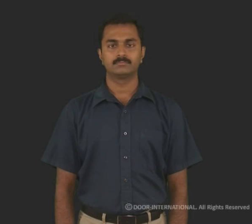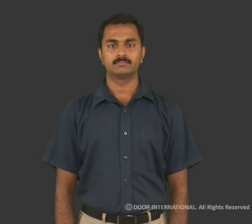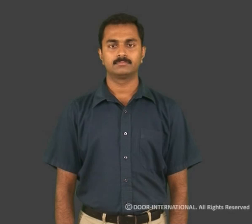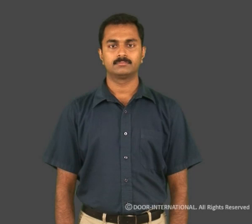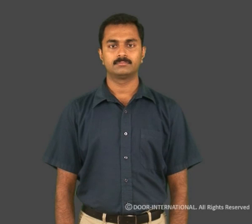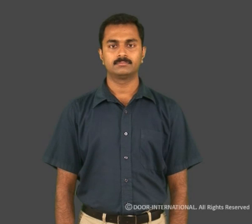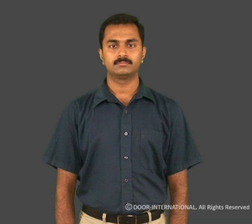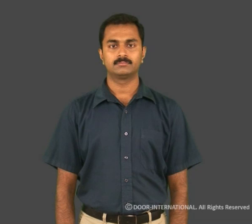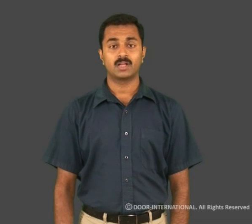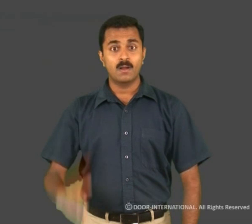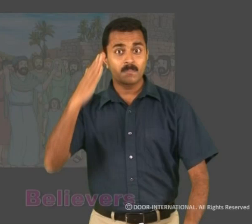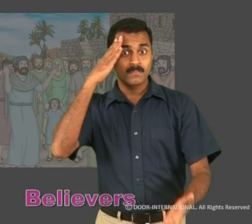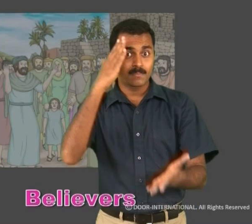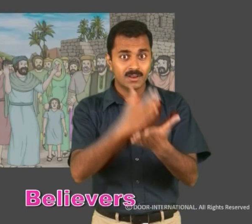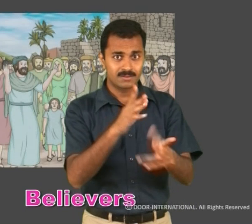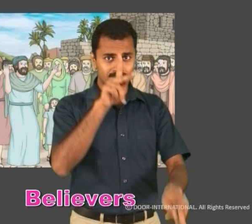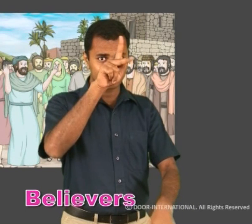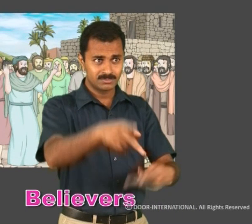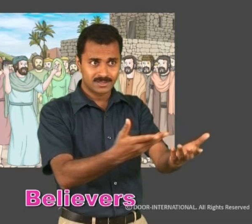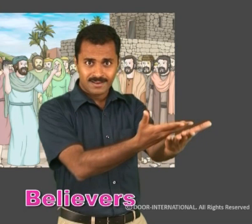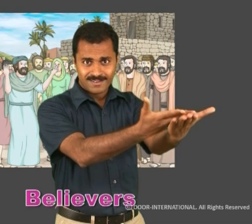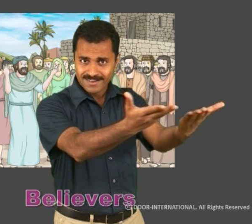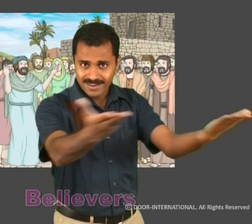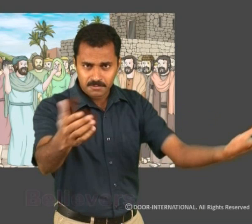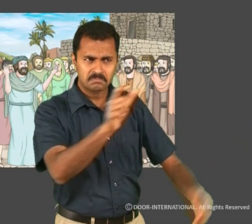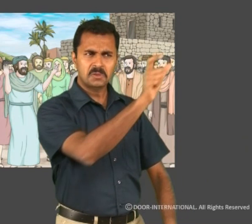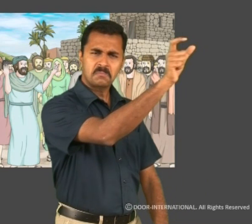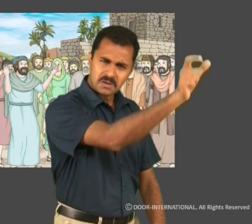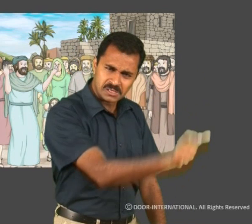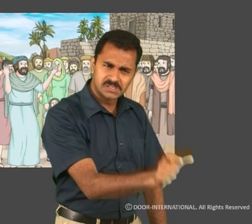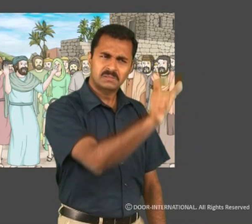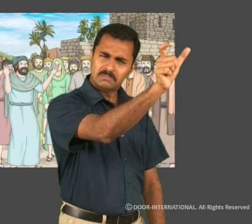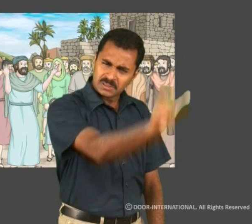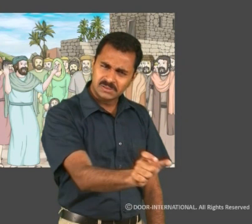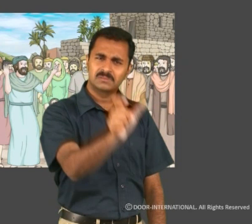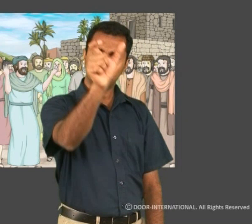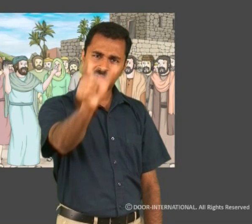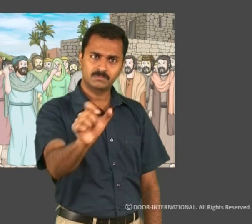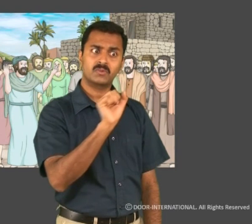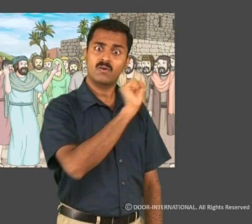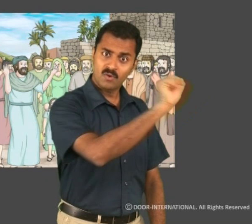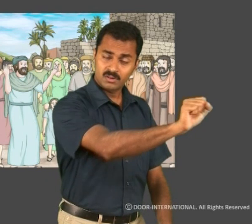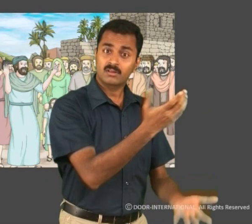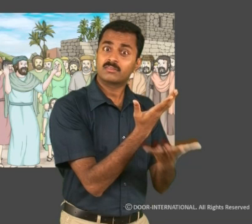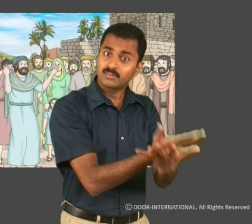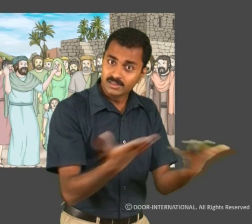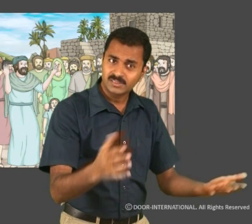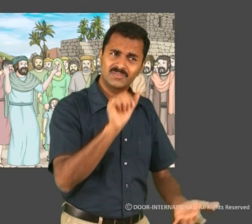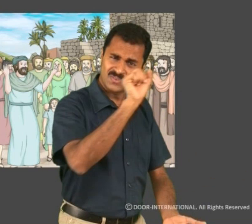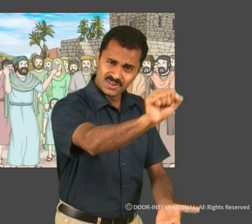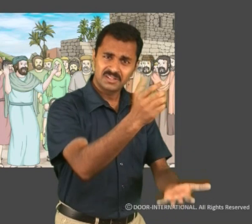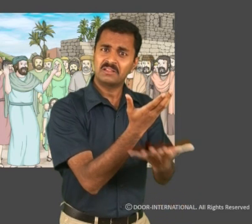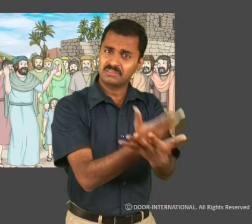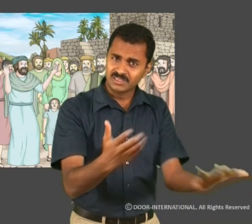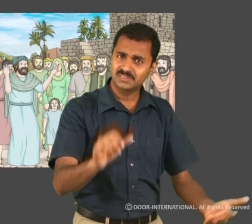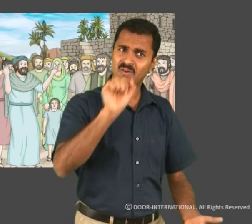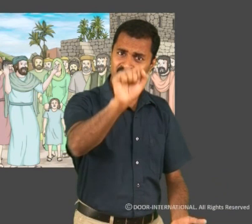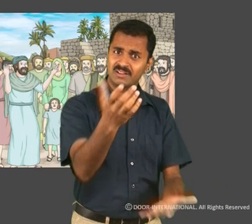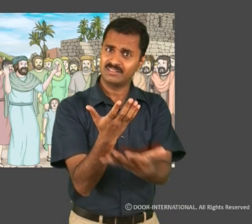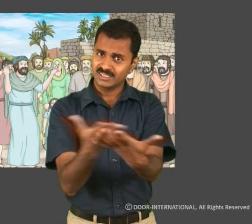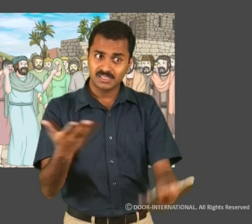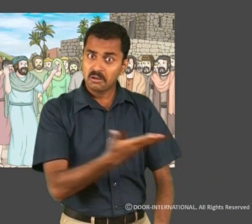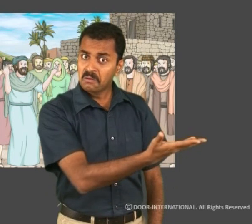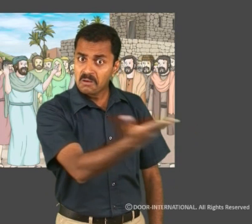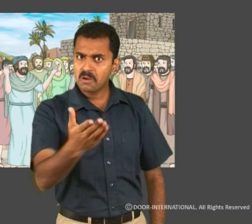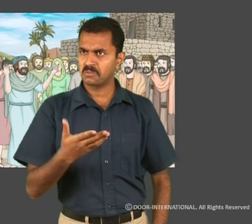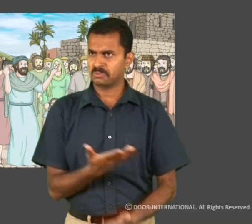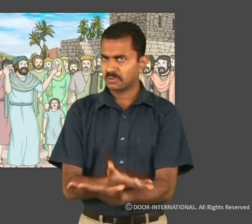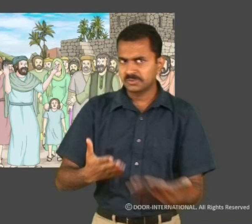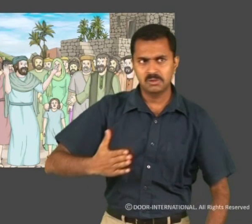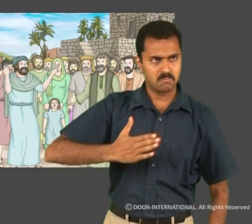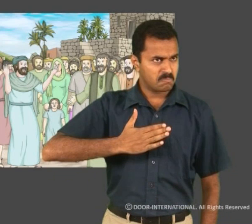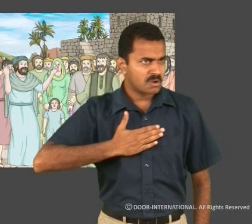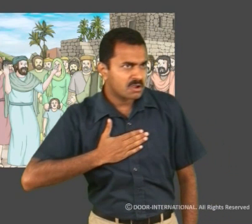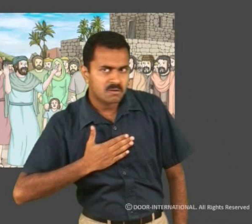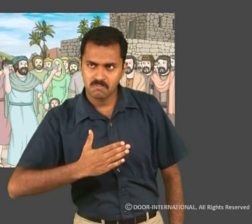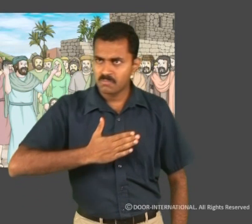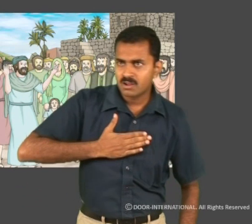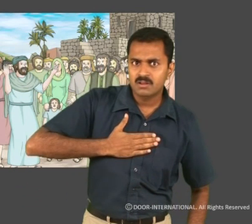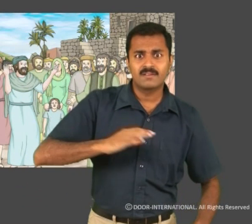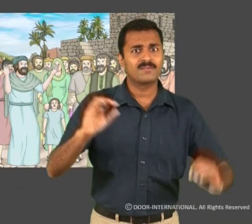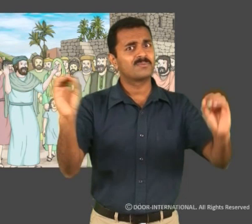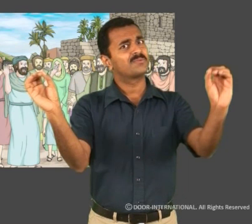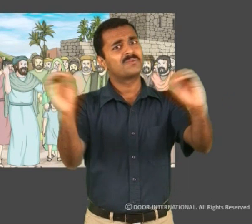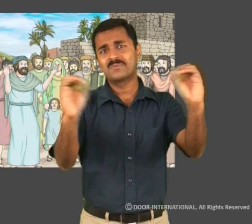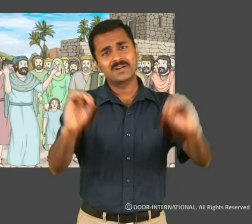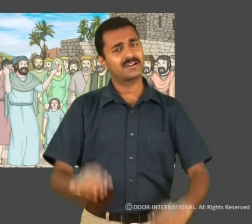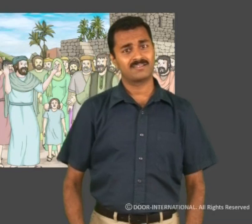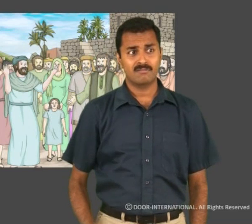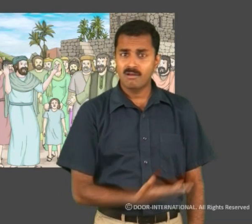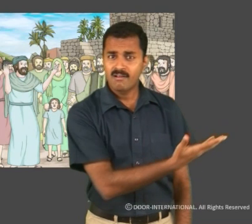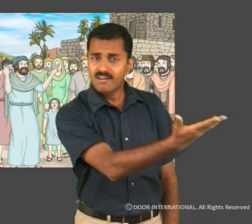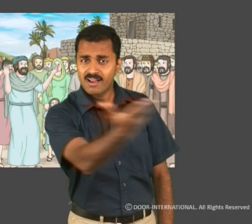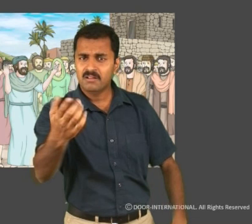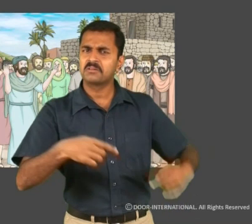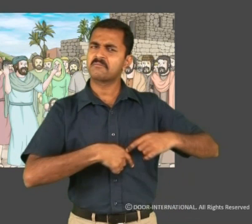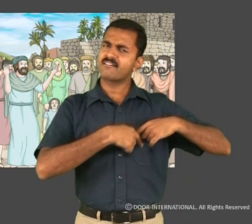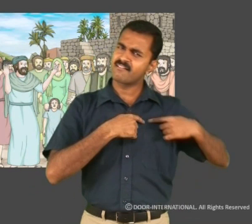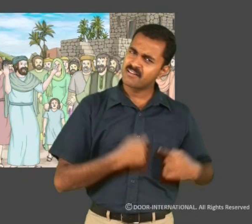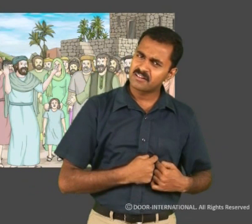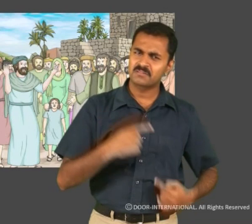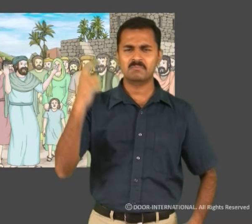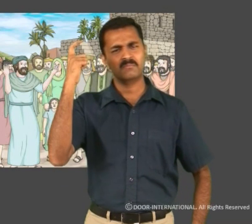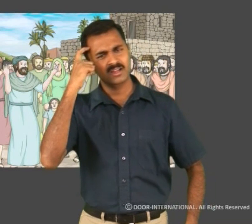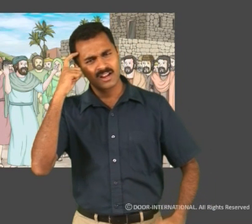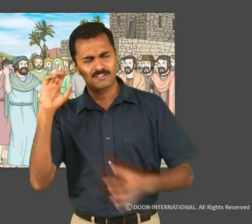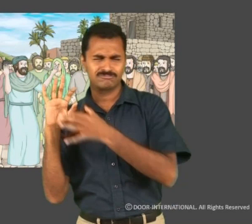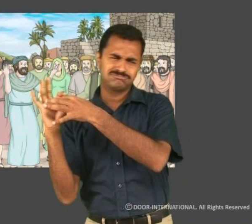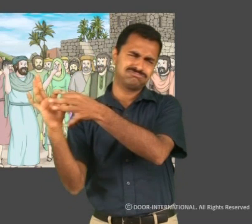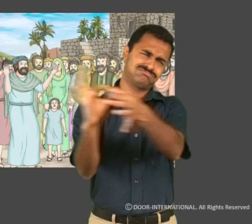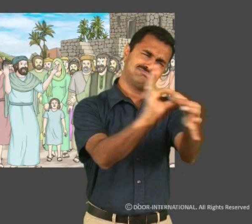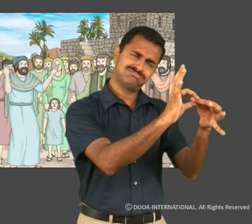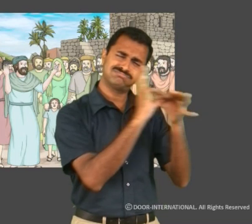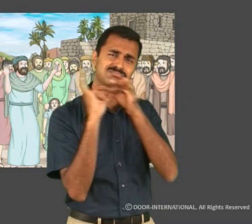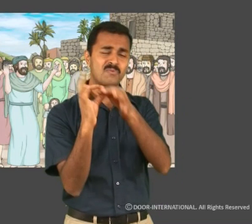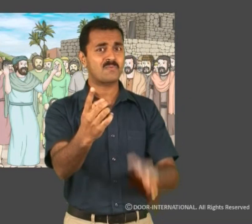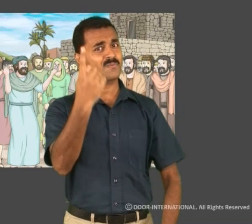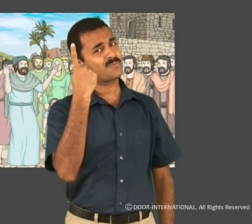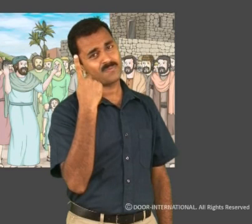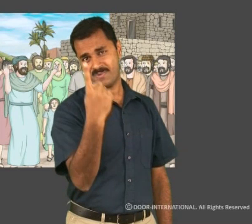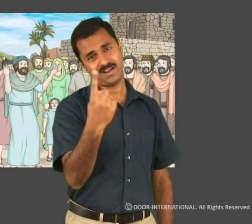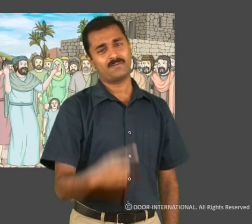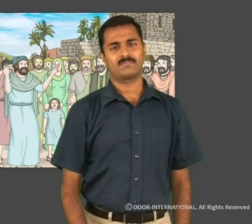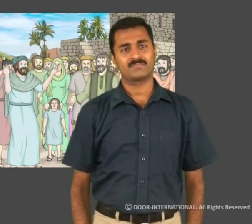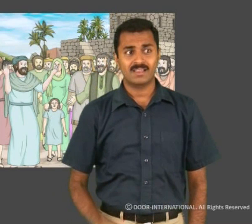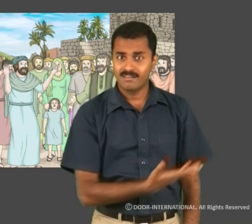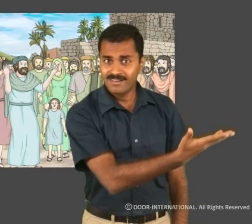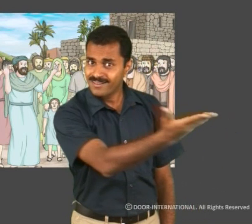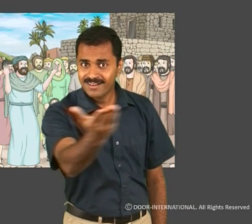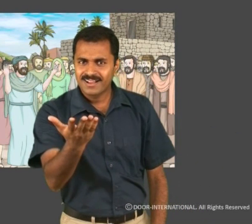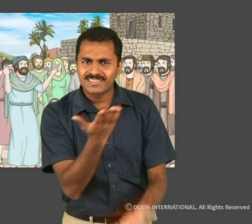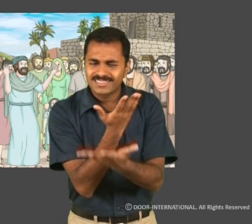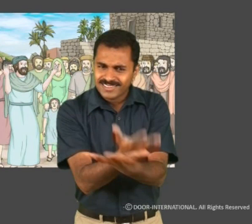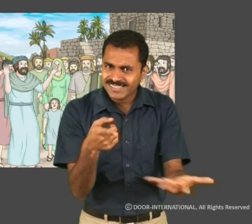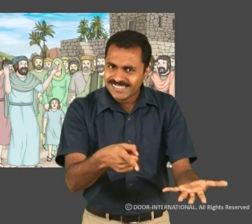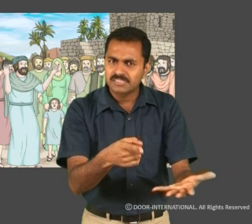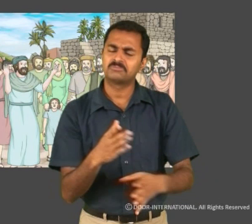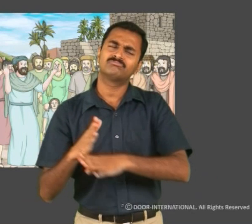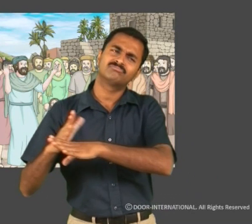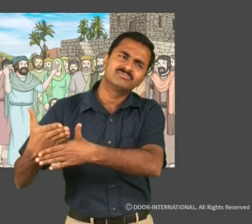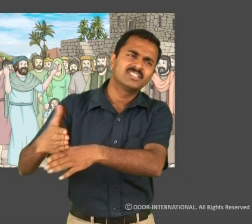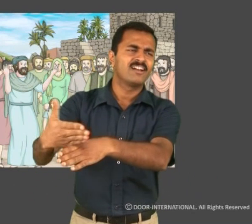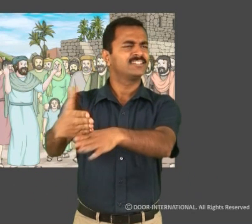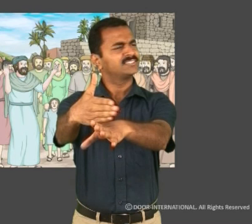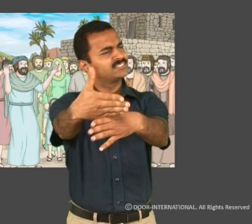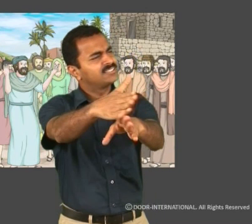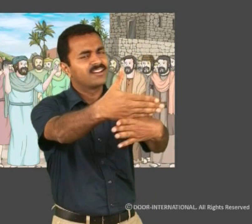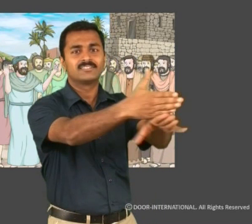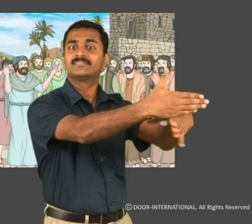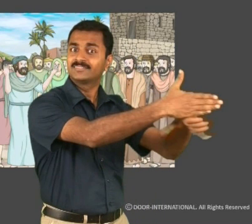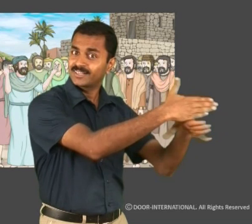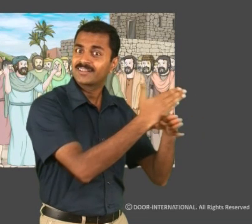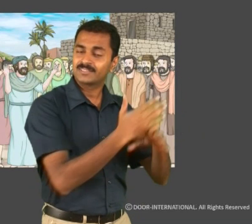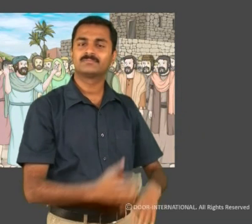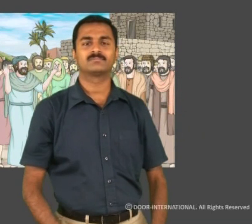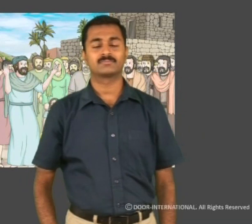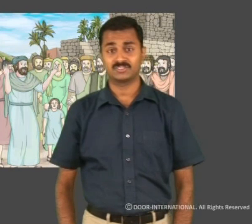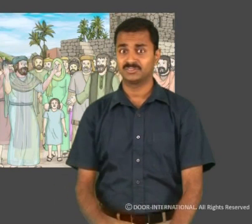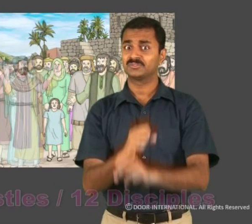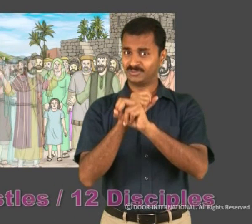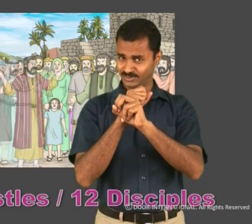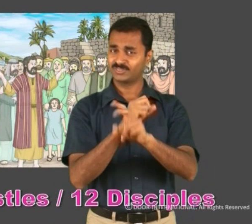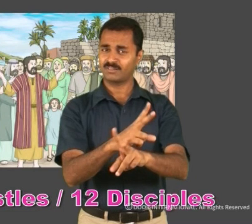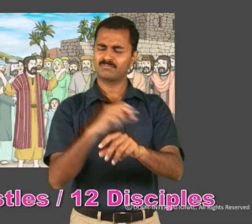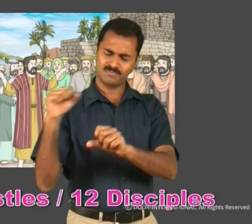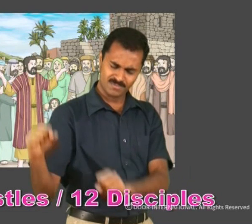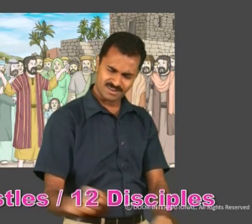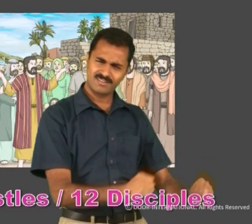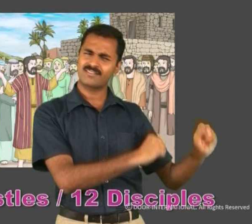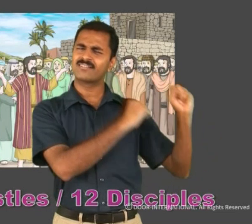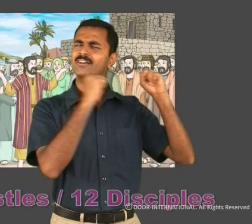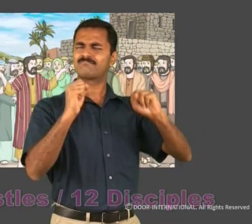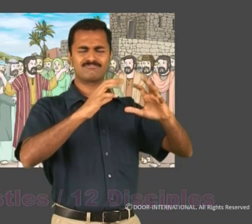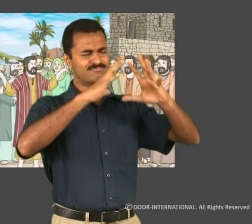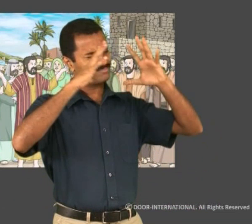The multitude of believers was one in heart and soul. No one claimed that any of his possessions was his own, but they shared everything they owned.